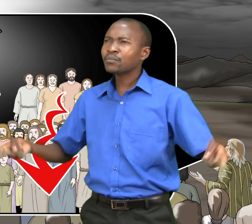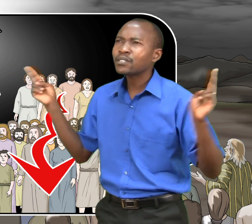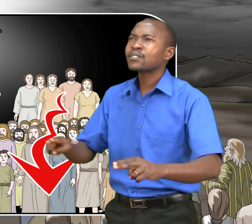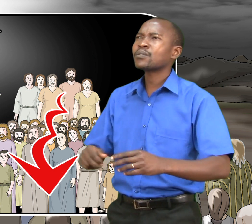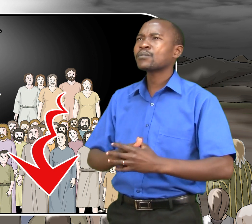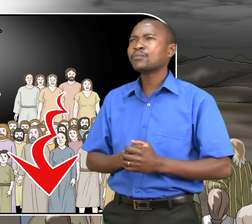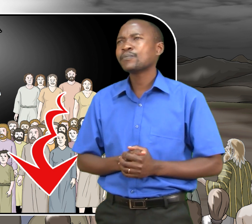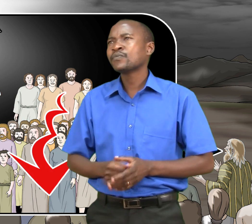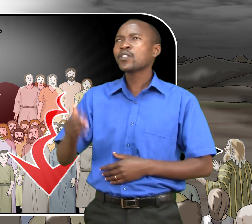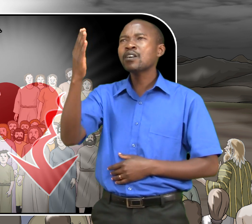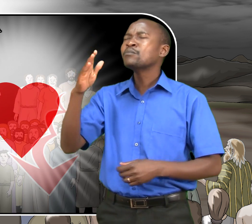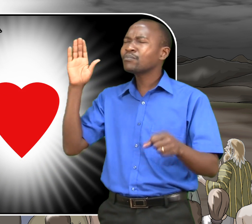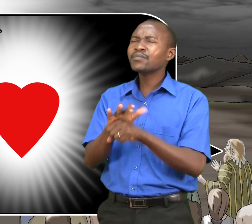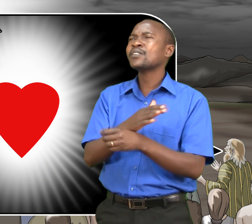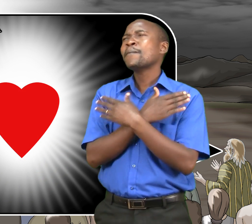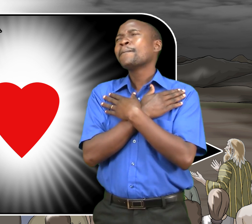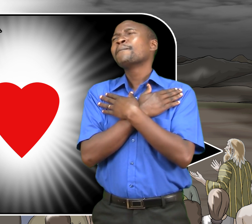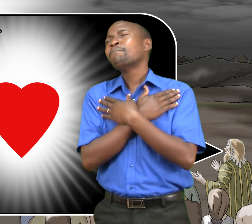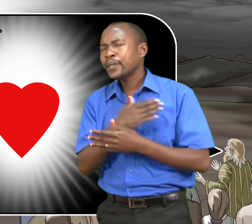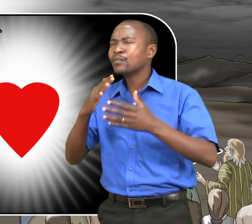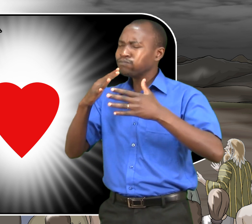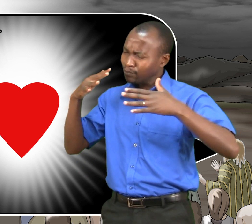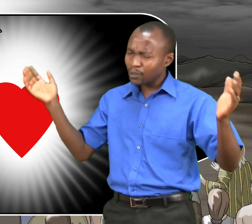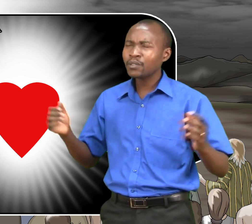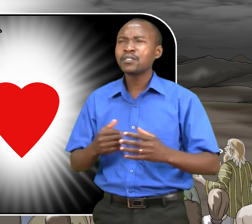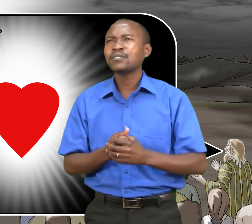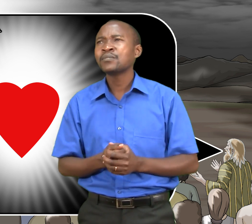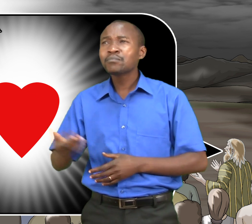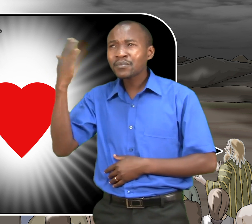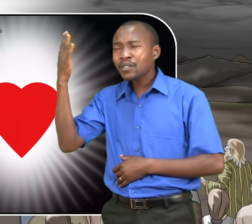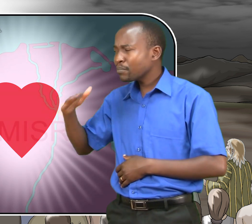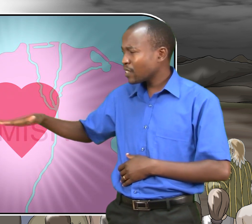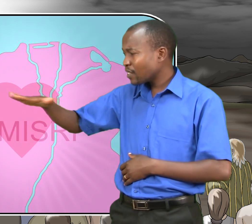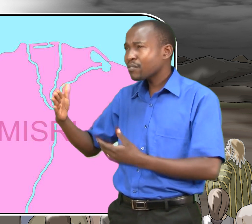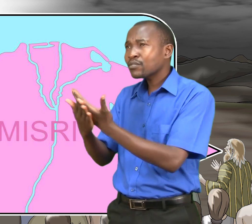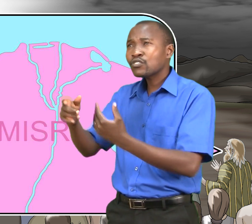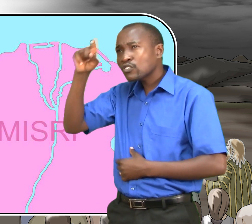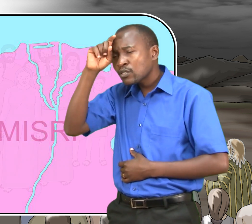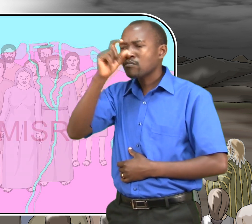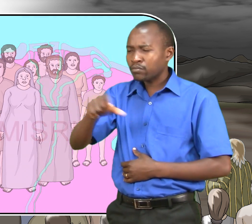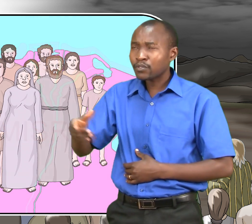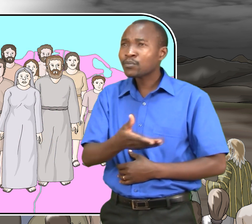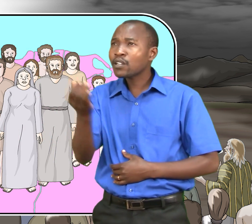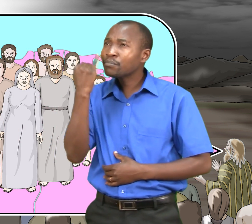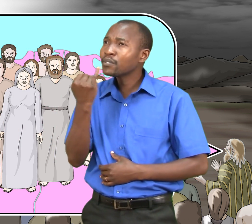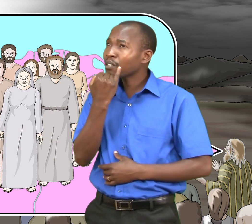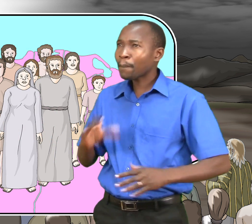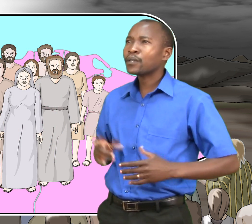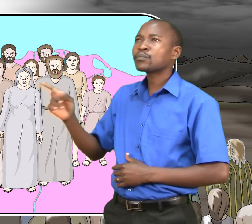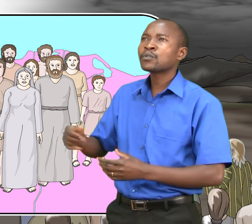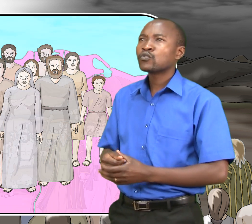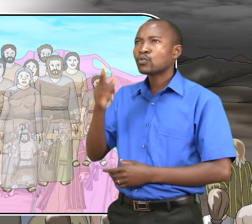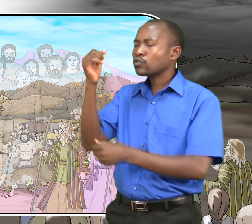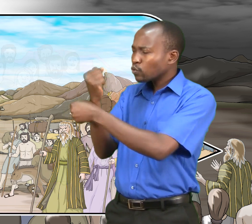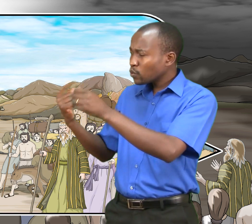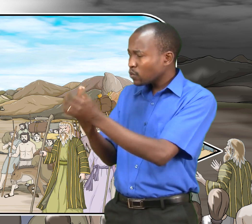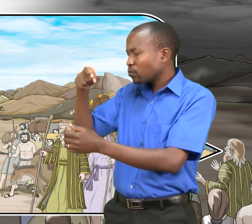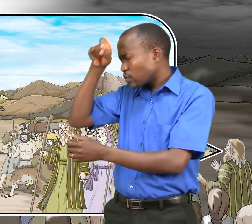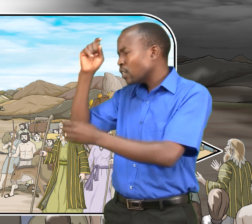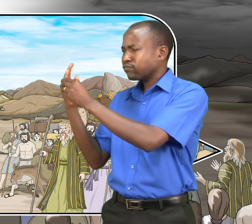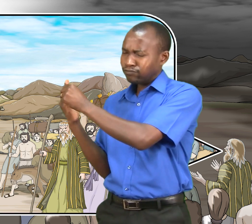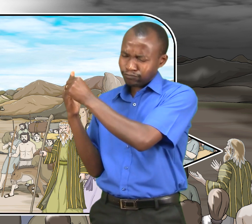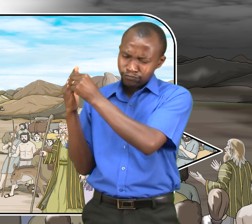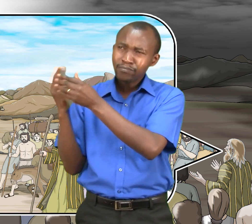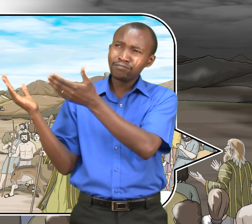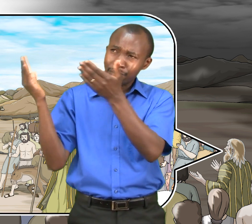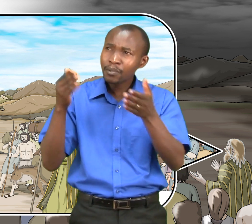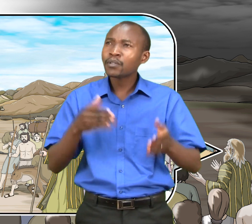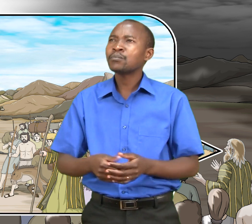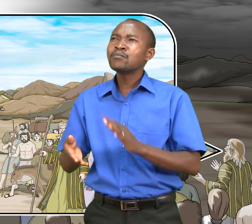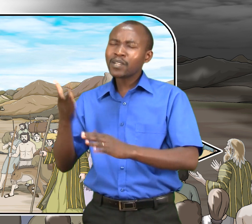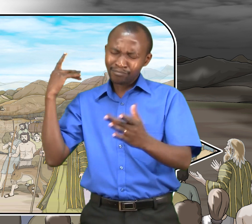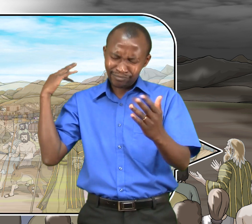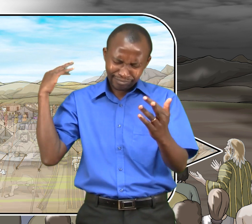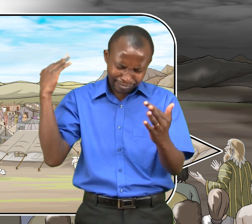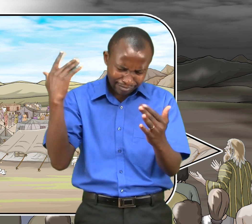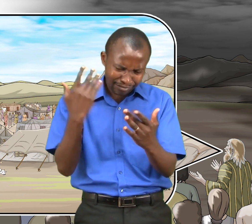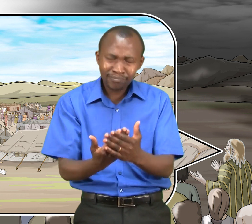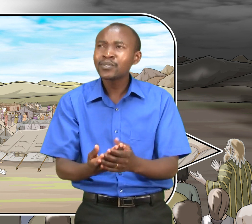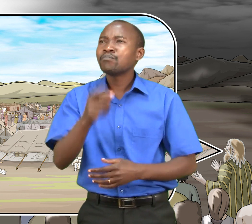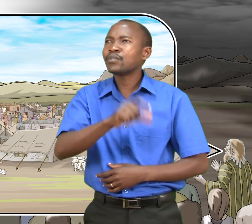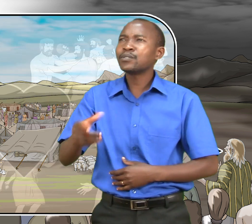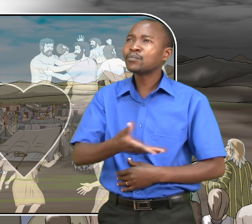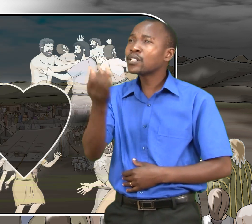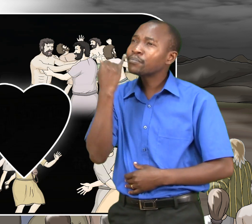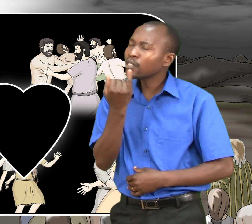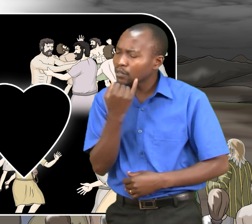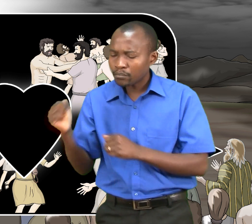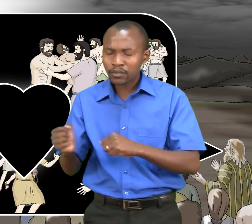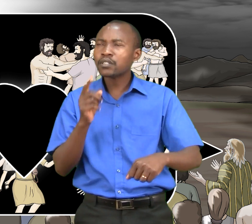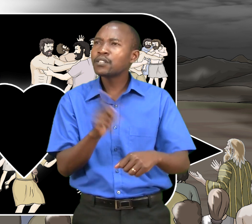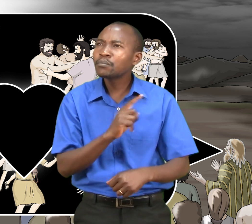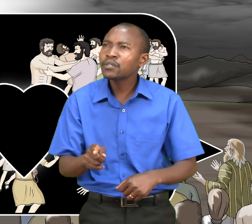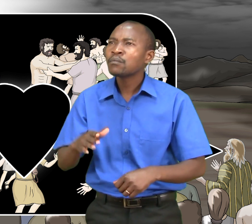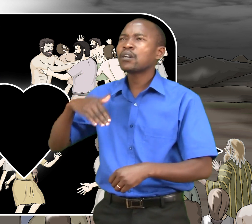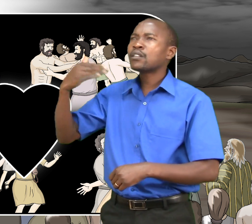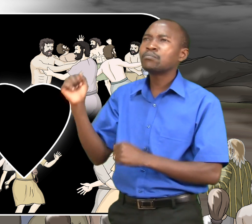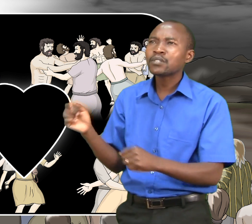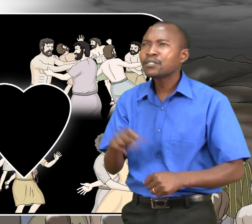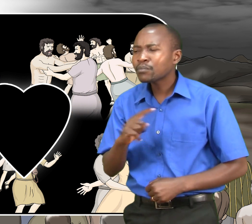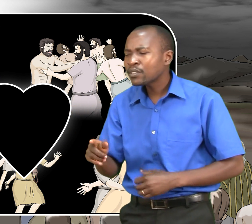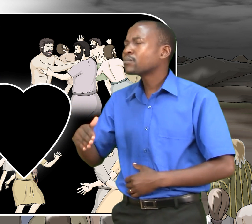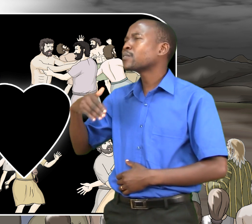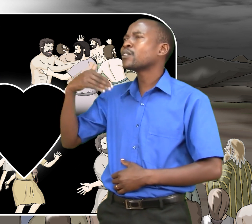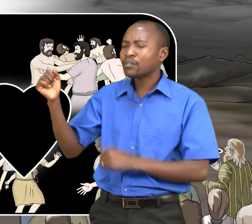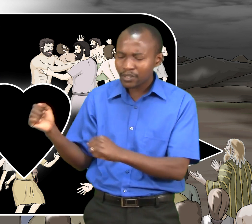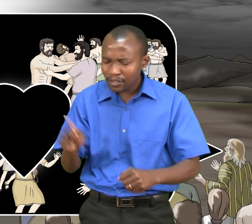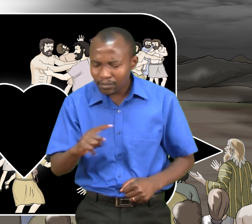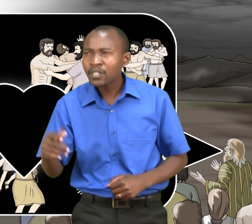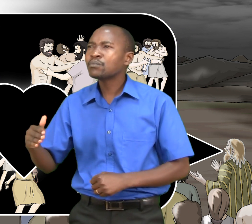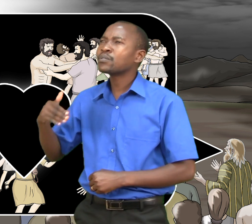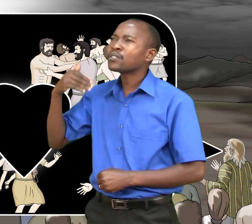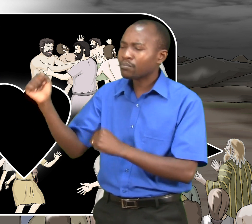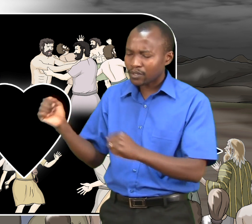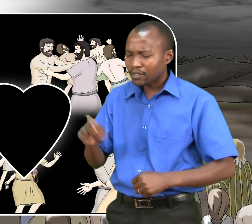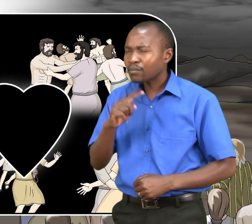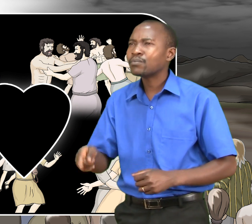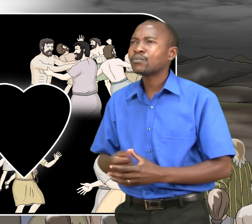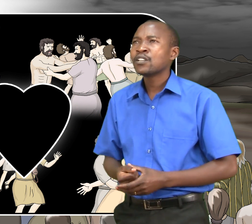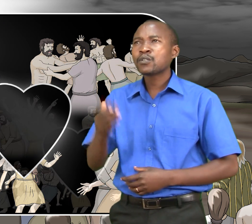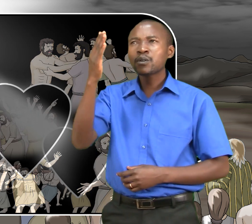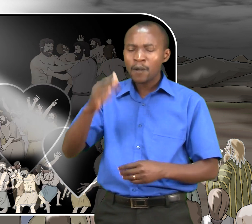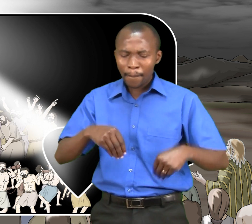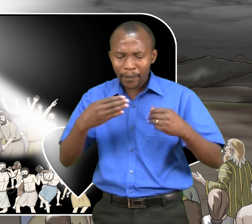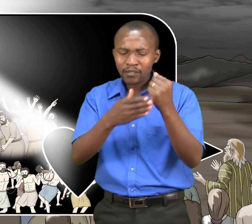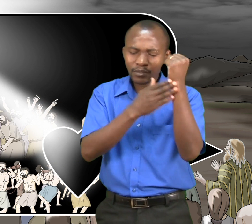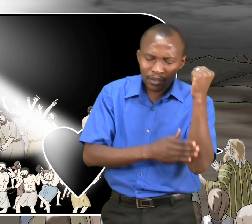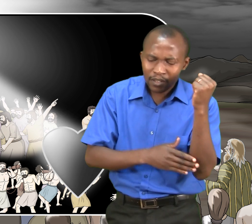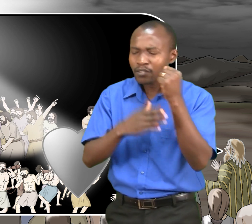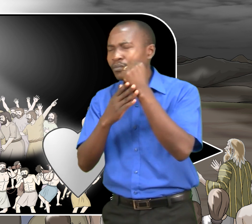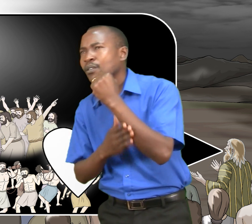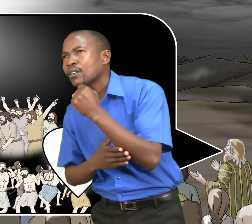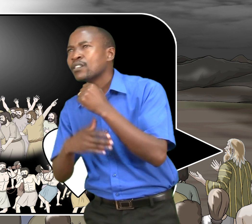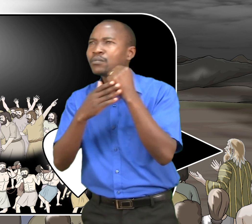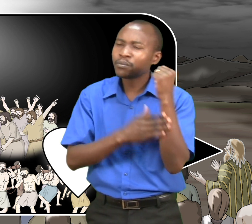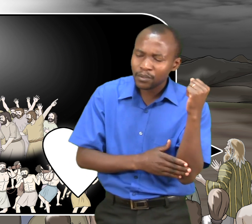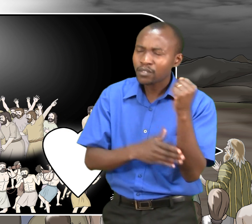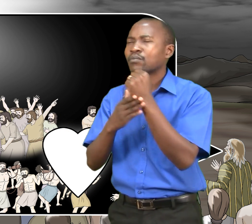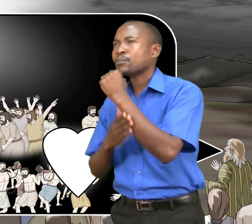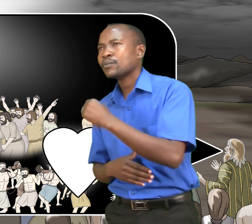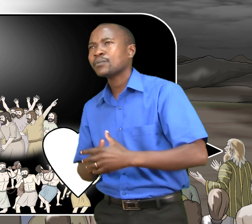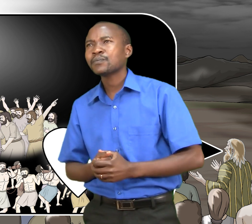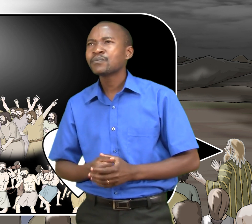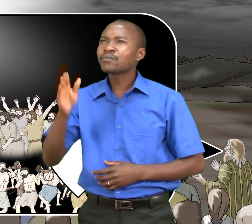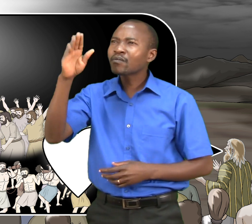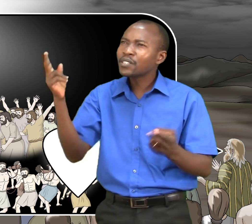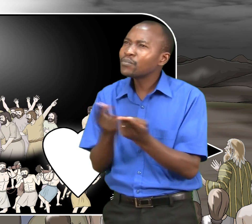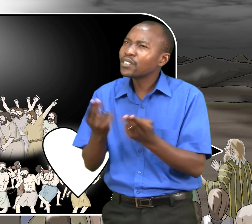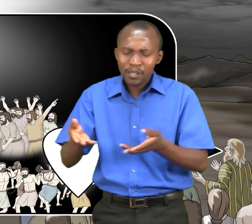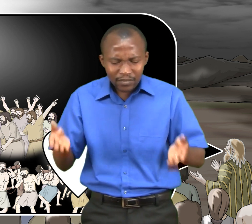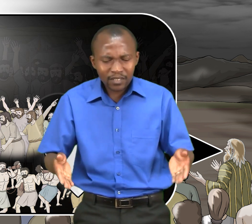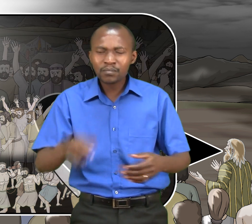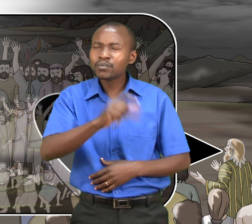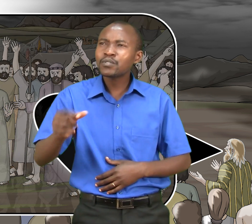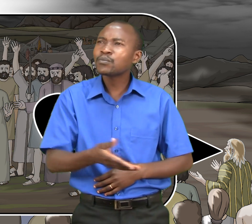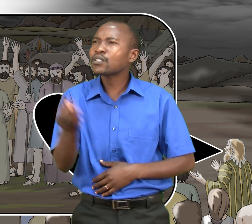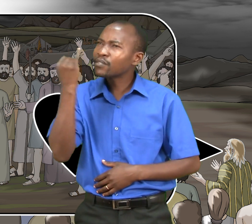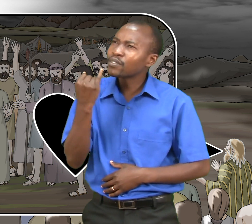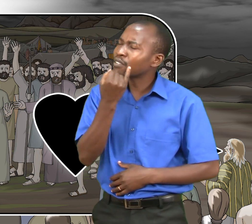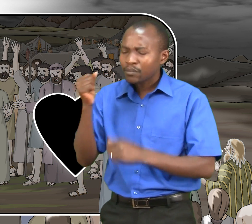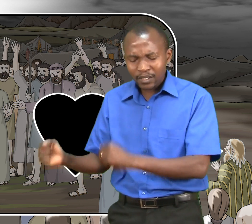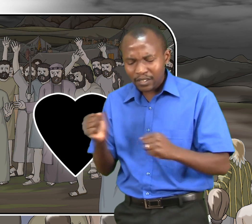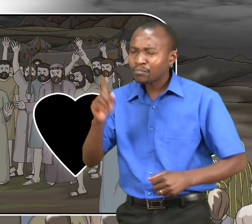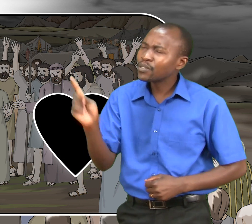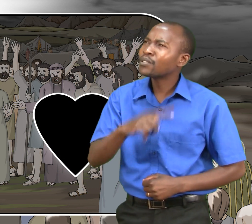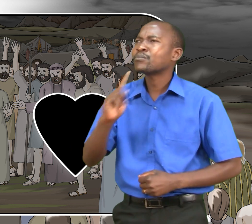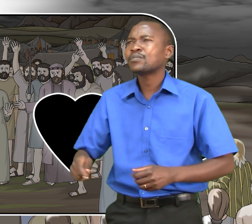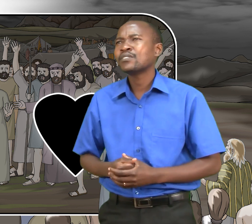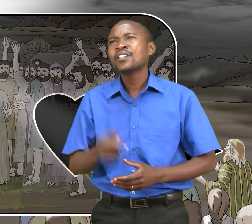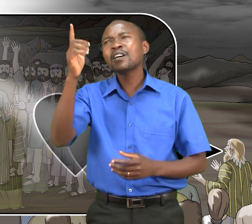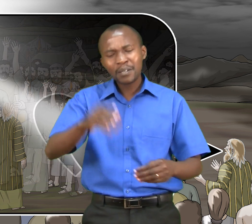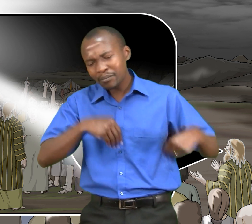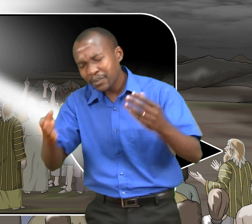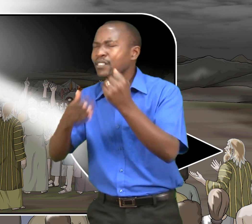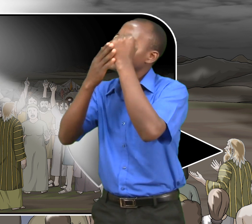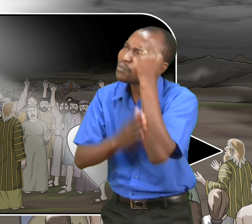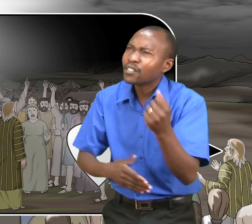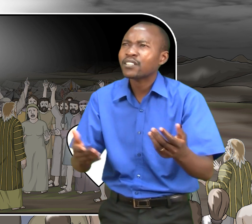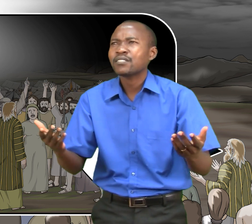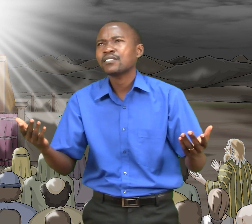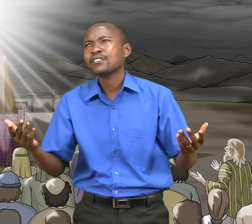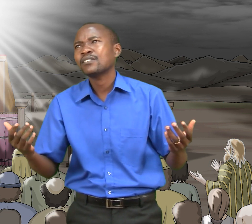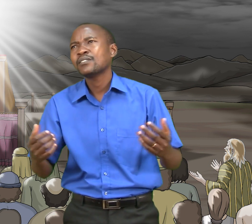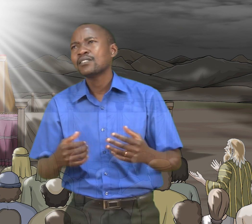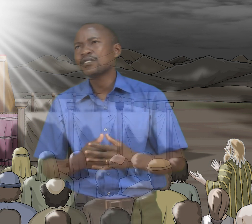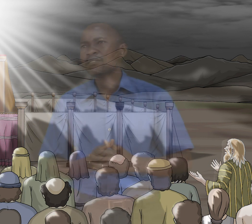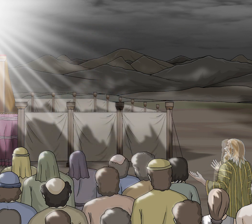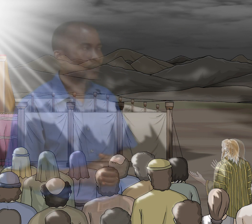Pardon, I pray, the iniquity of this people, in keeping with the greatness of Your loving devotion, just as You have forgiven them ever since they left Egypt.”